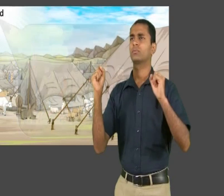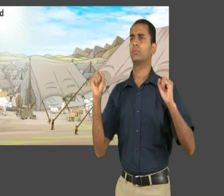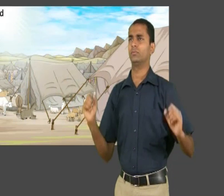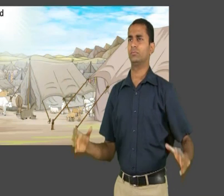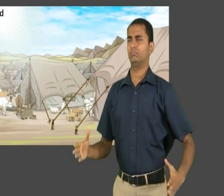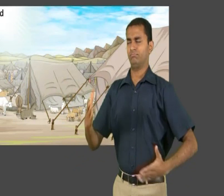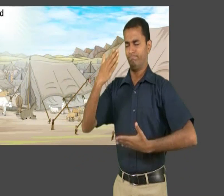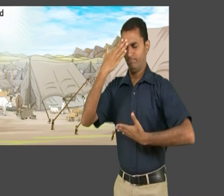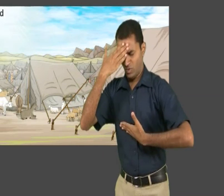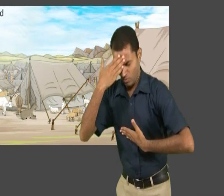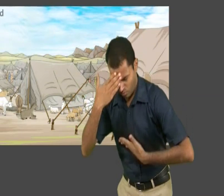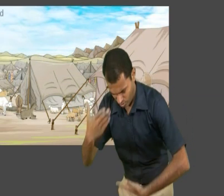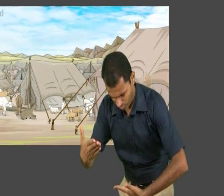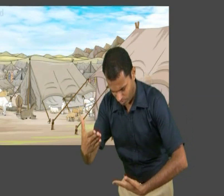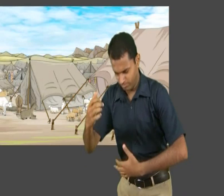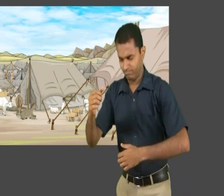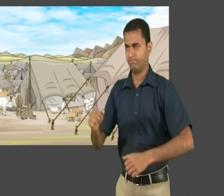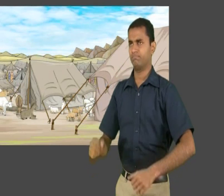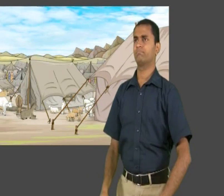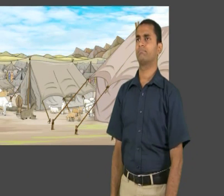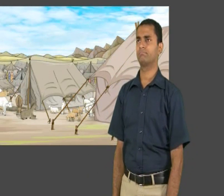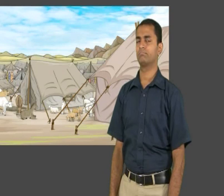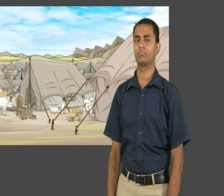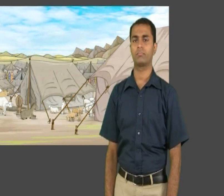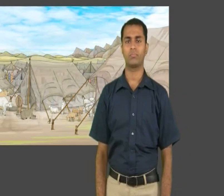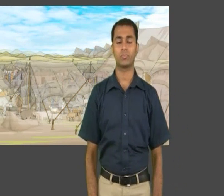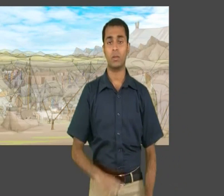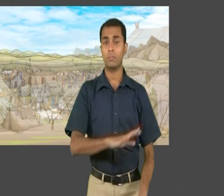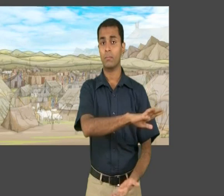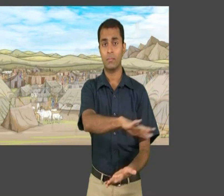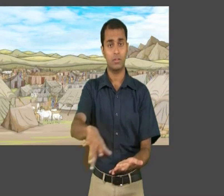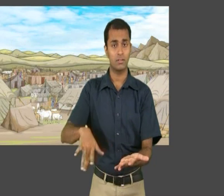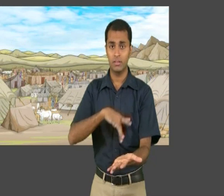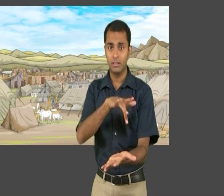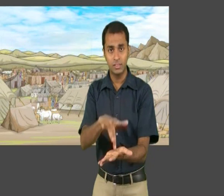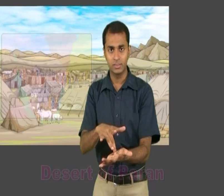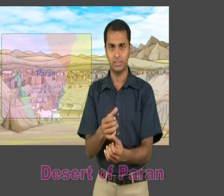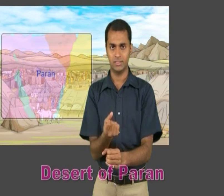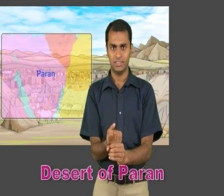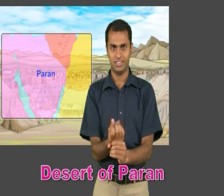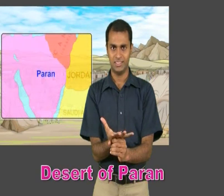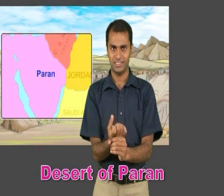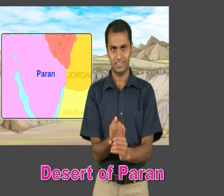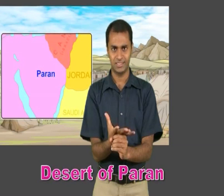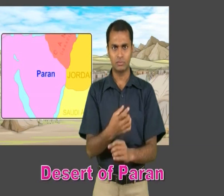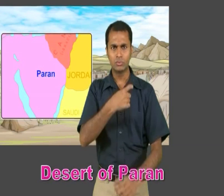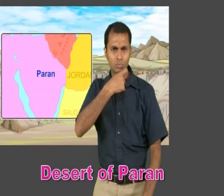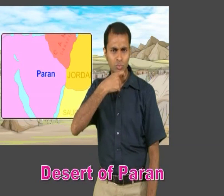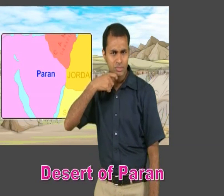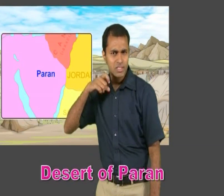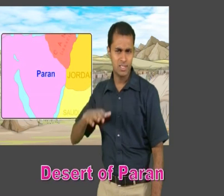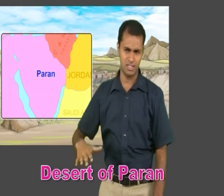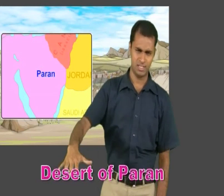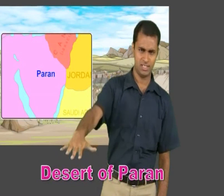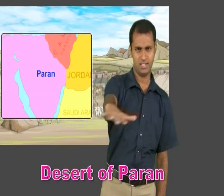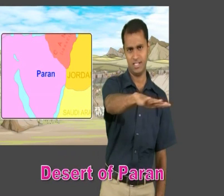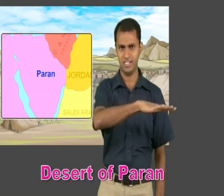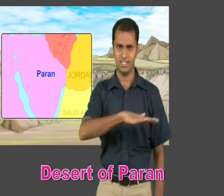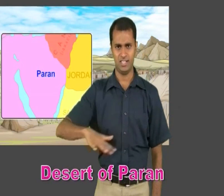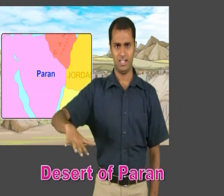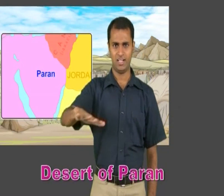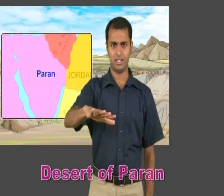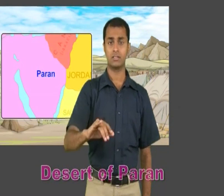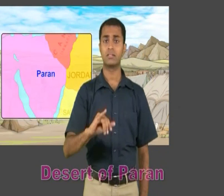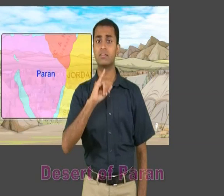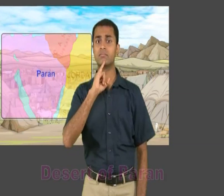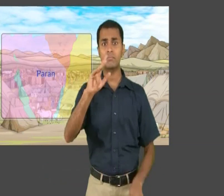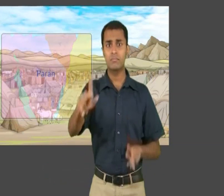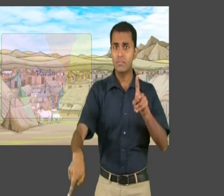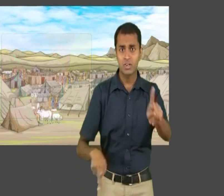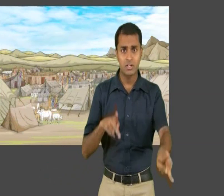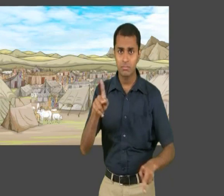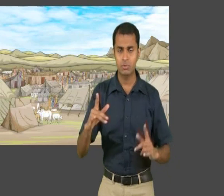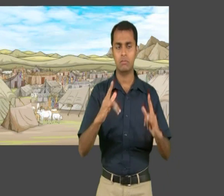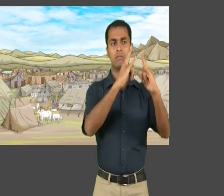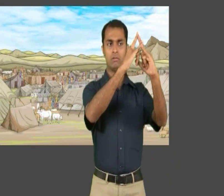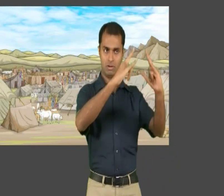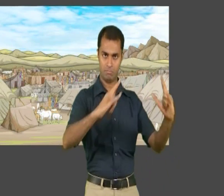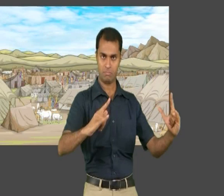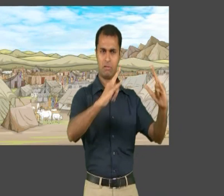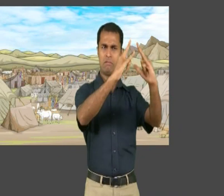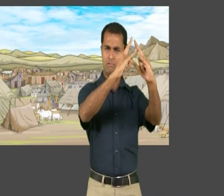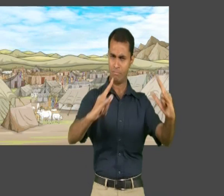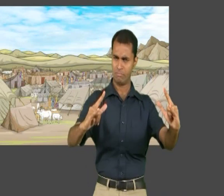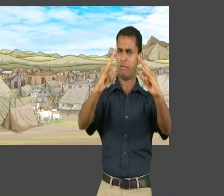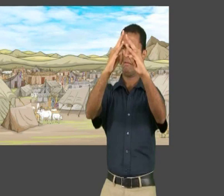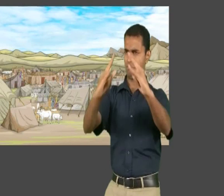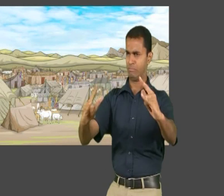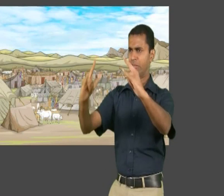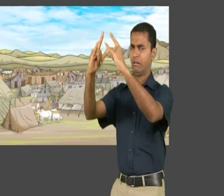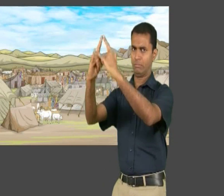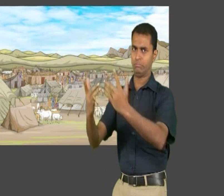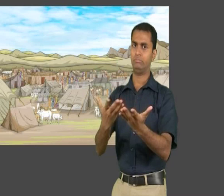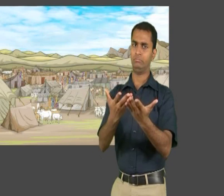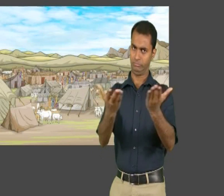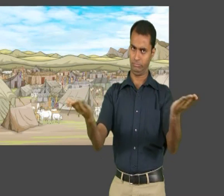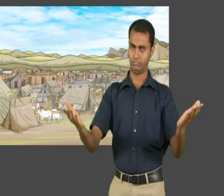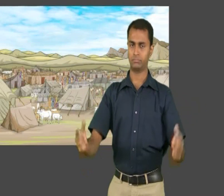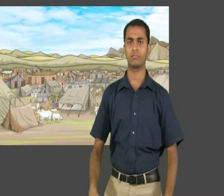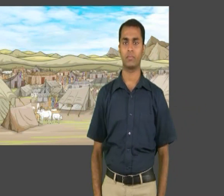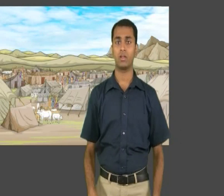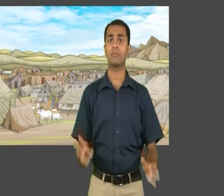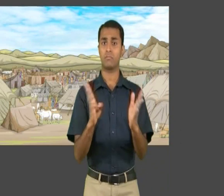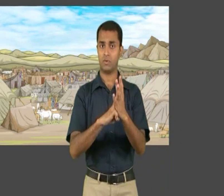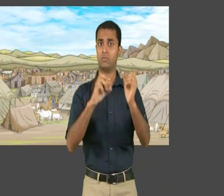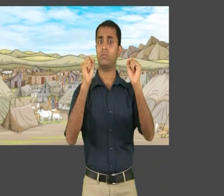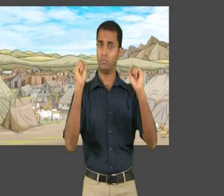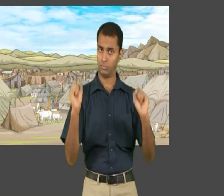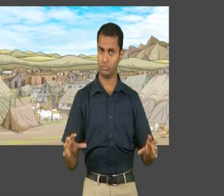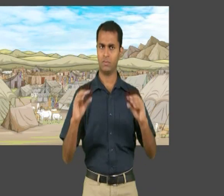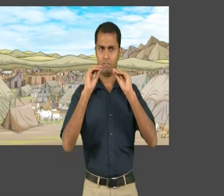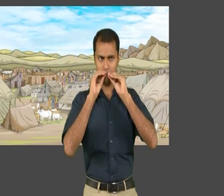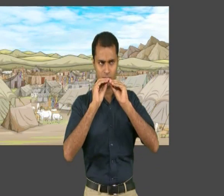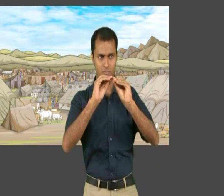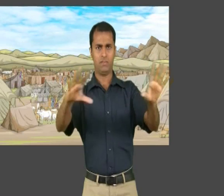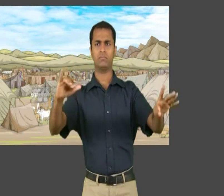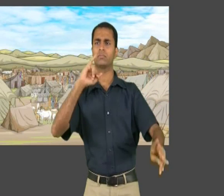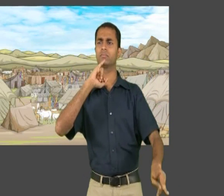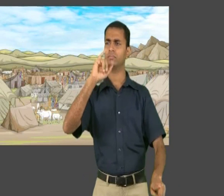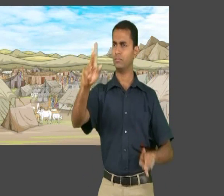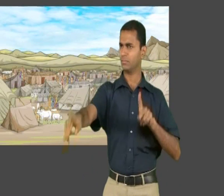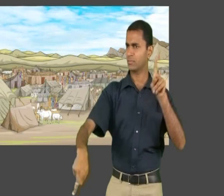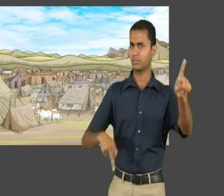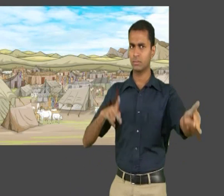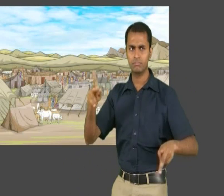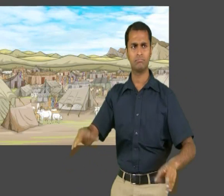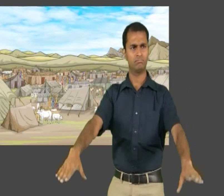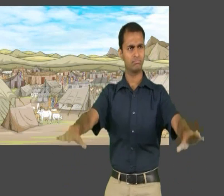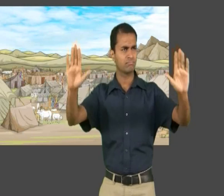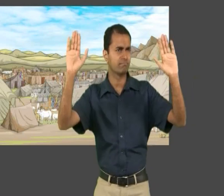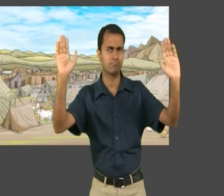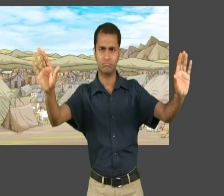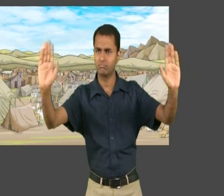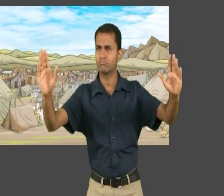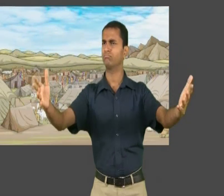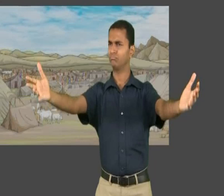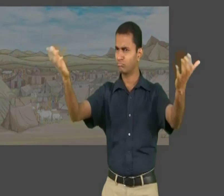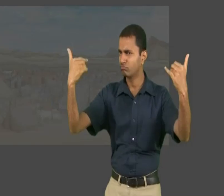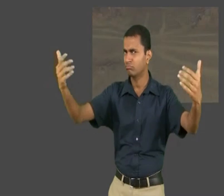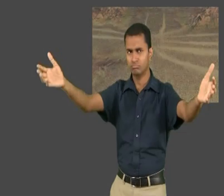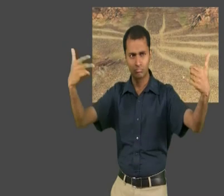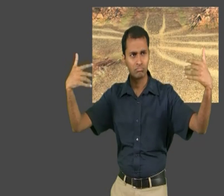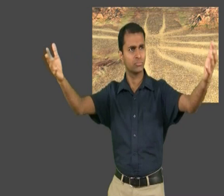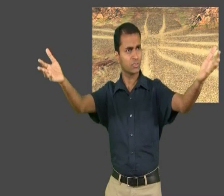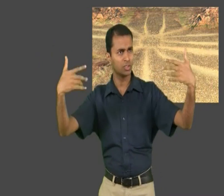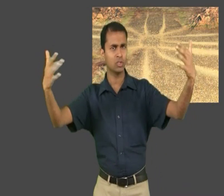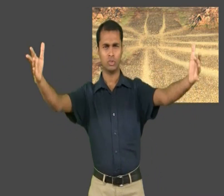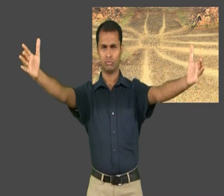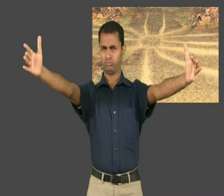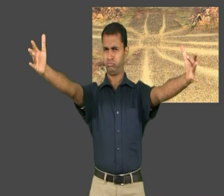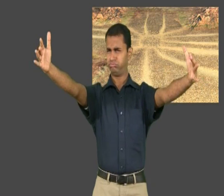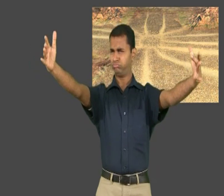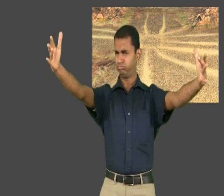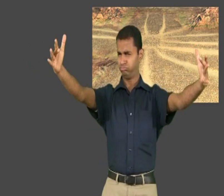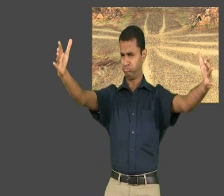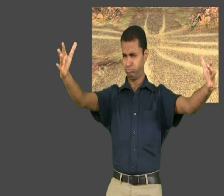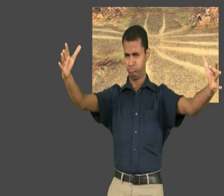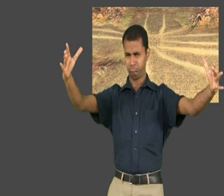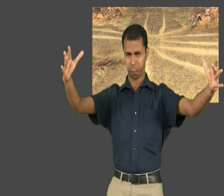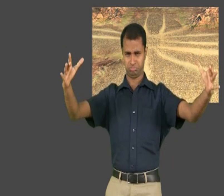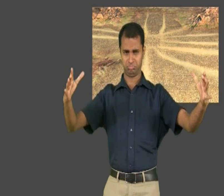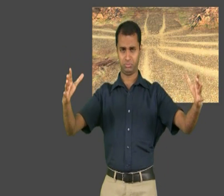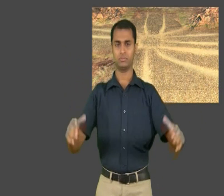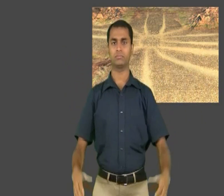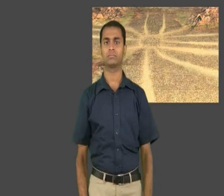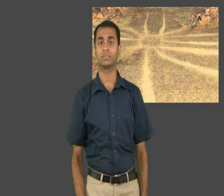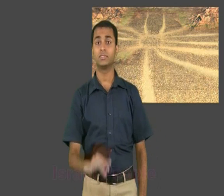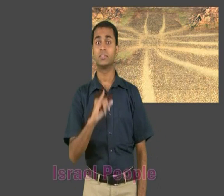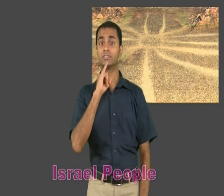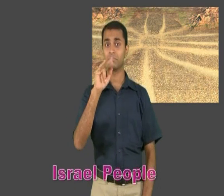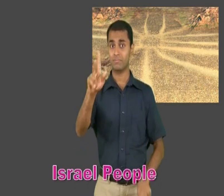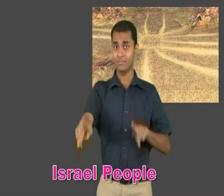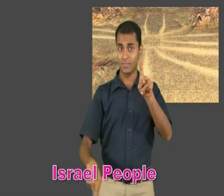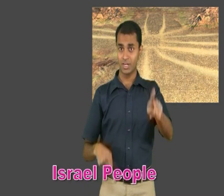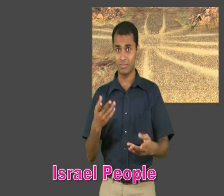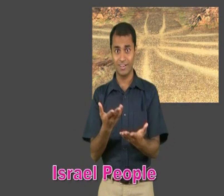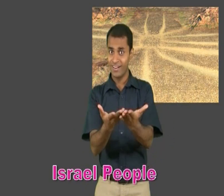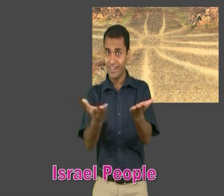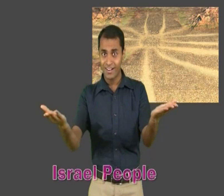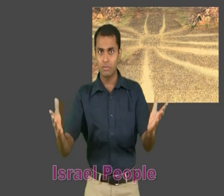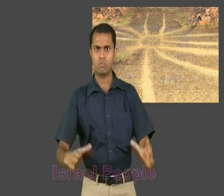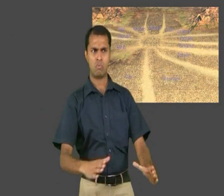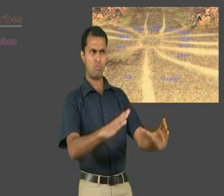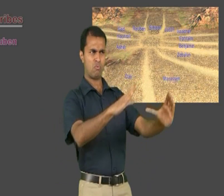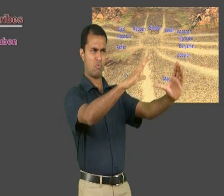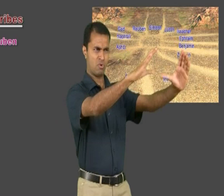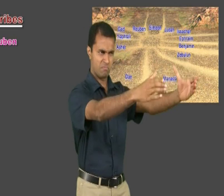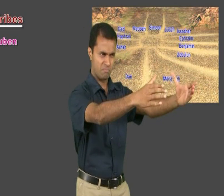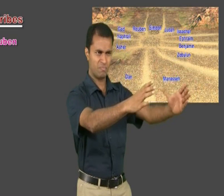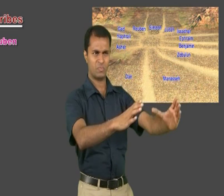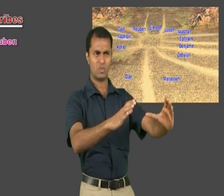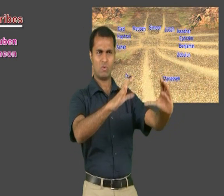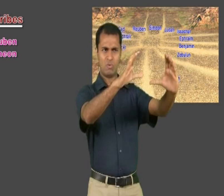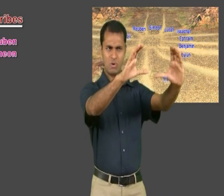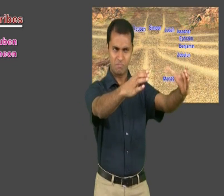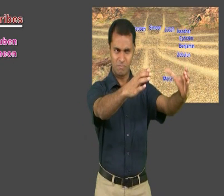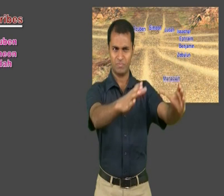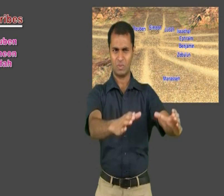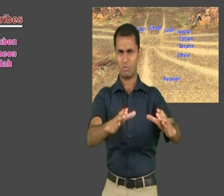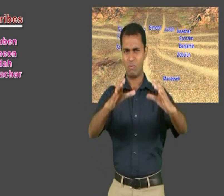So at the consent of the LORD, Moses sent them out from the Wilderness of Paran.